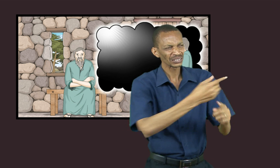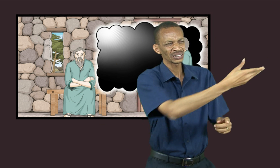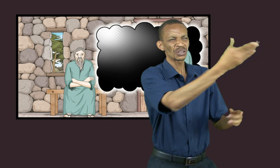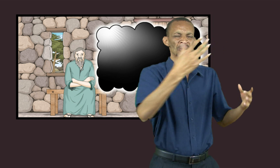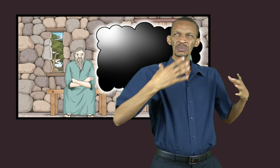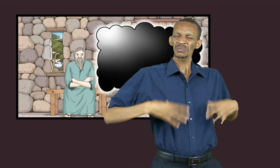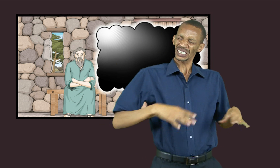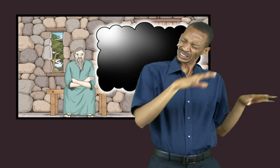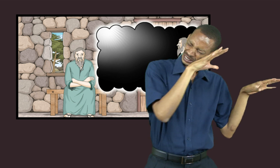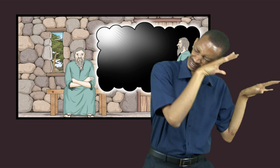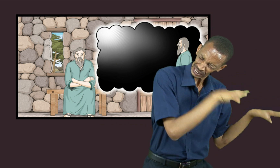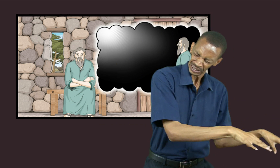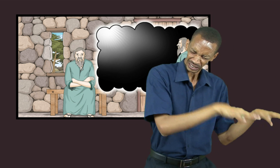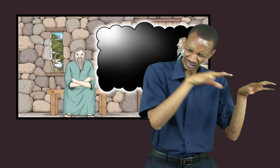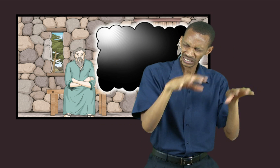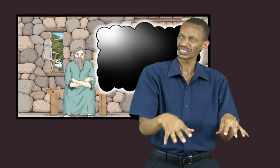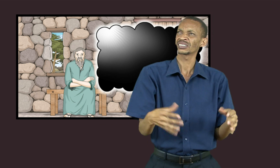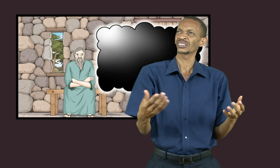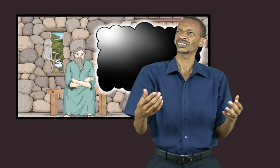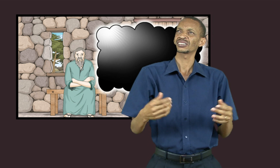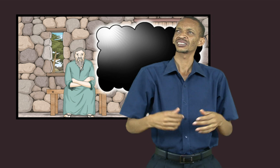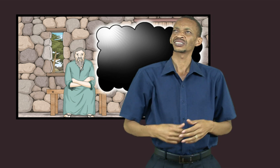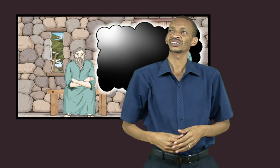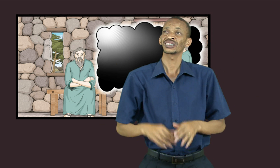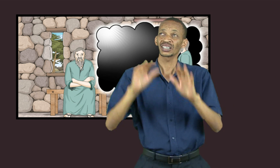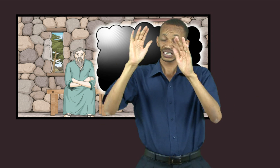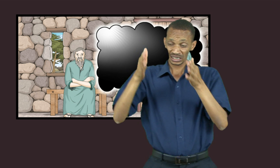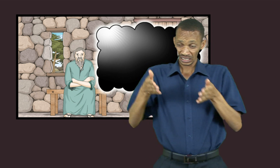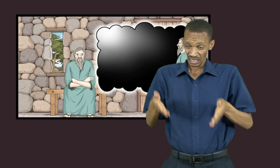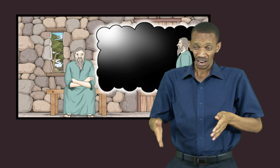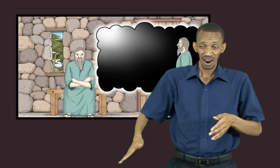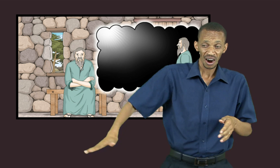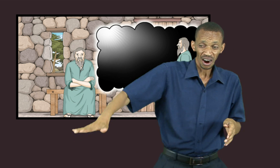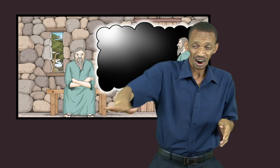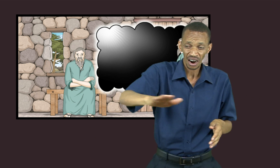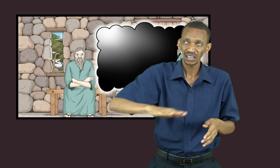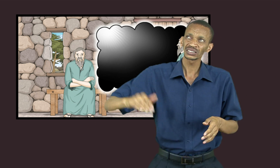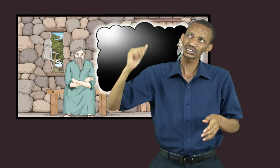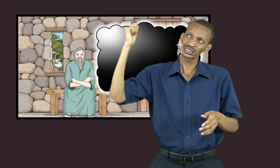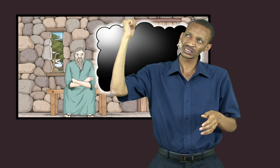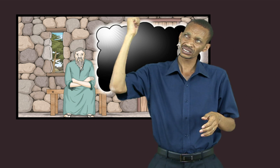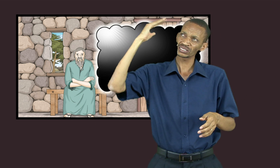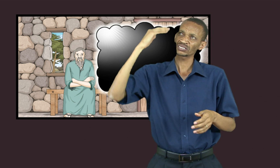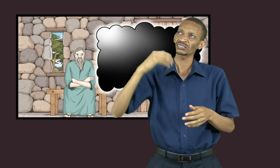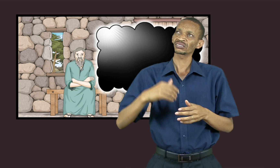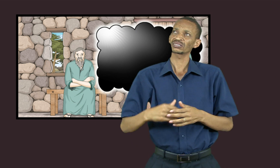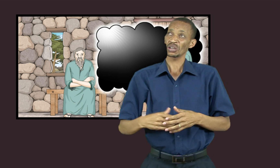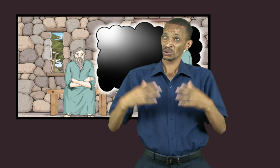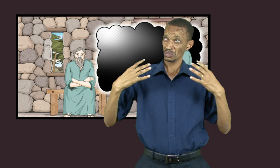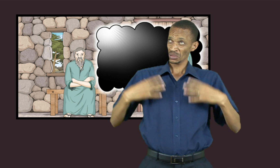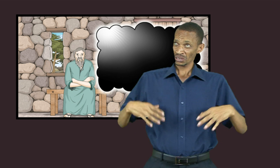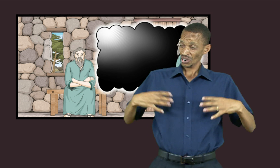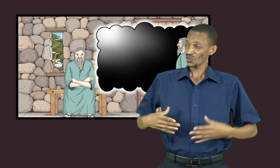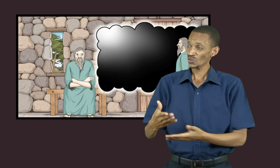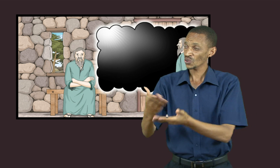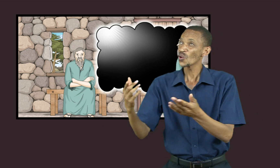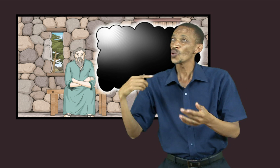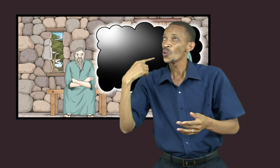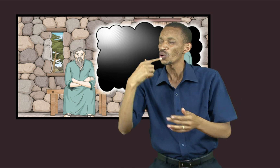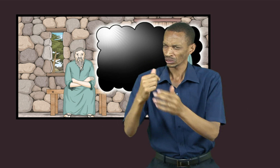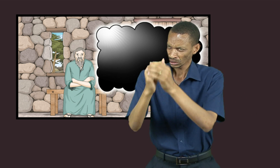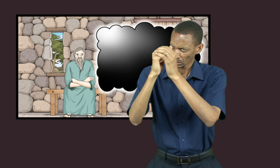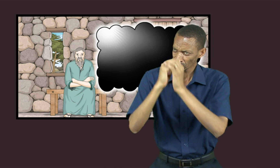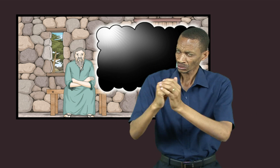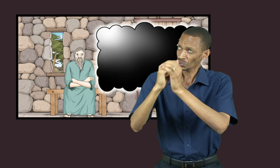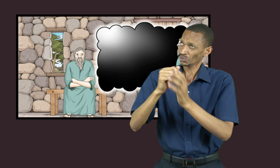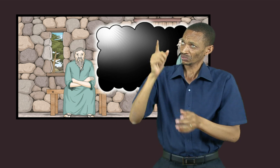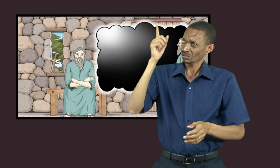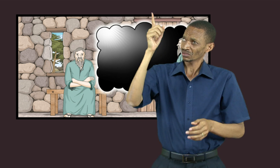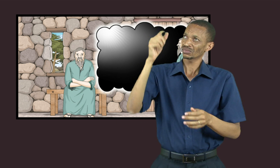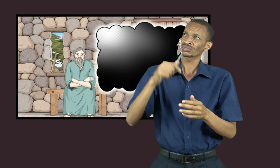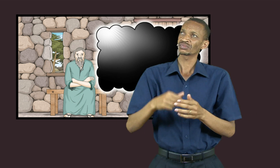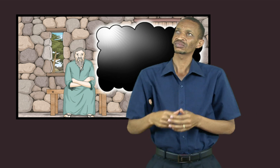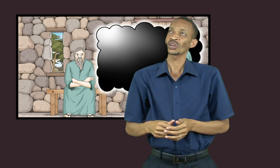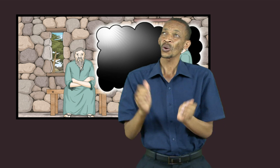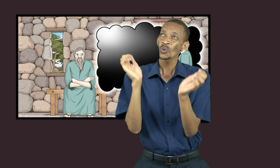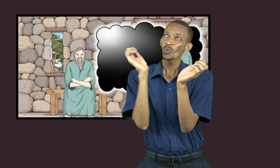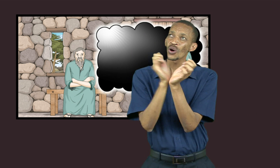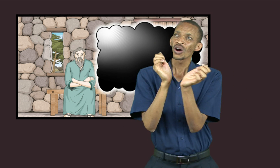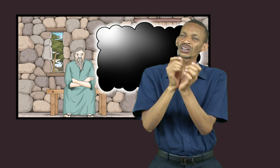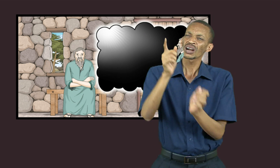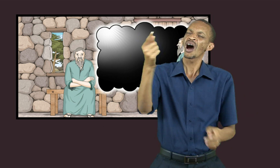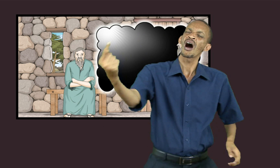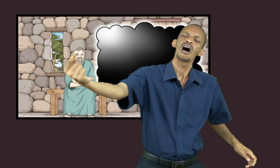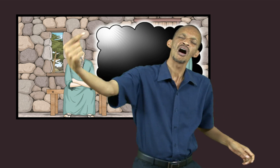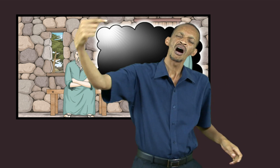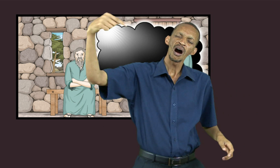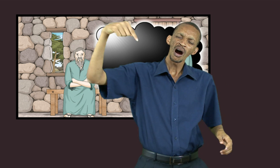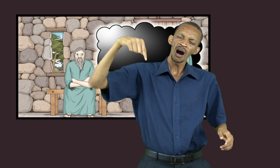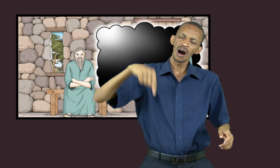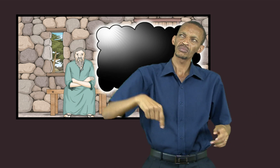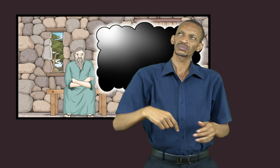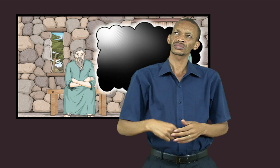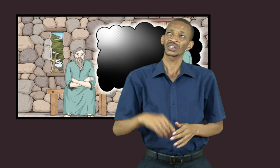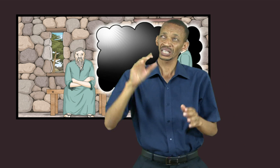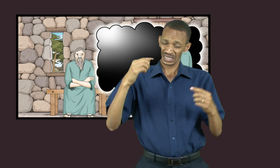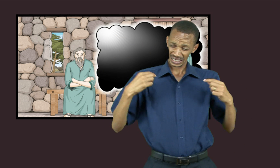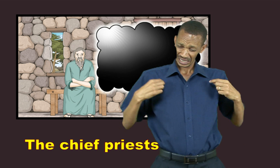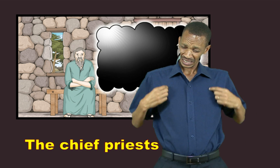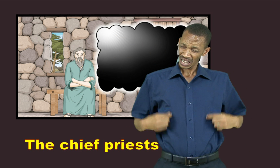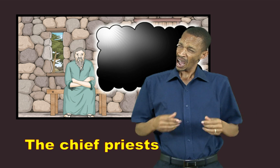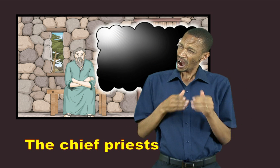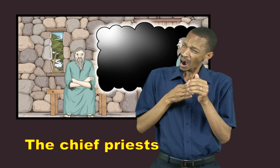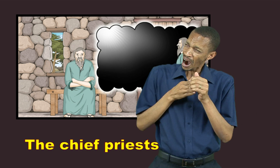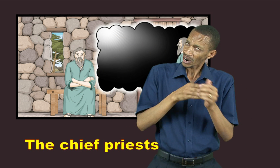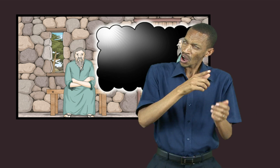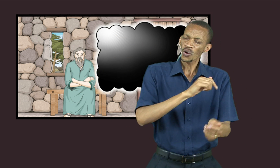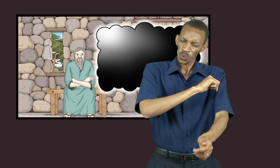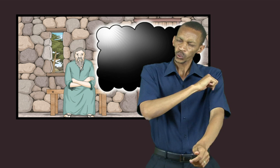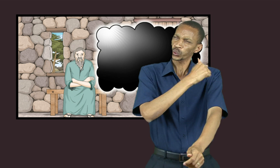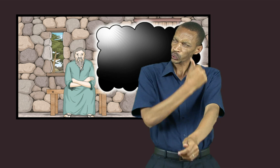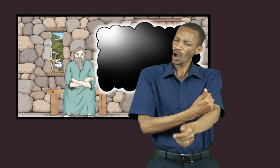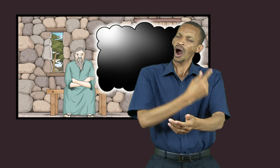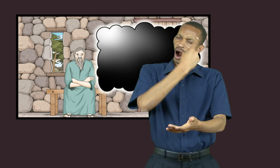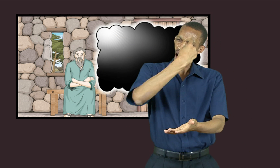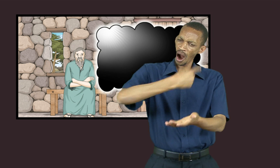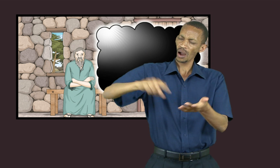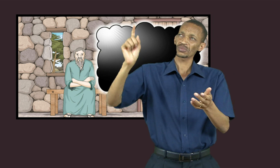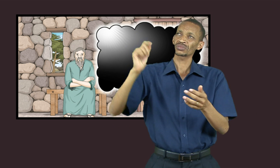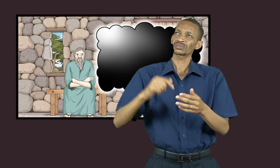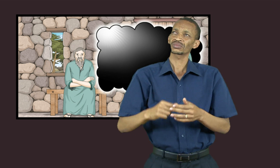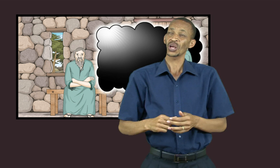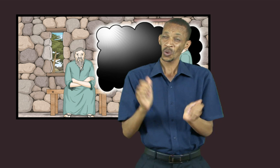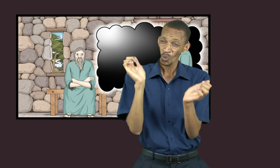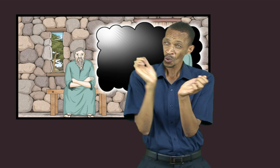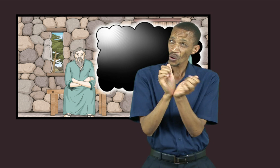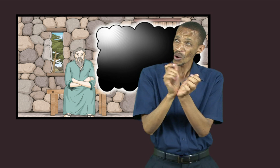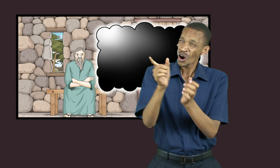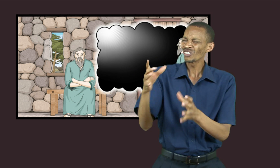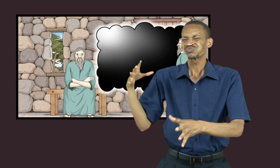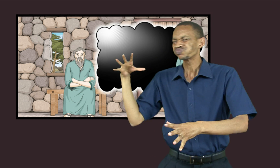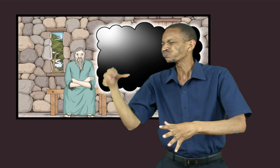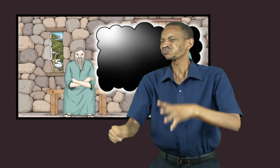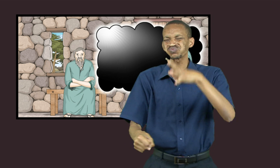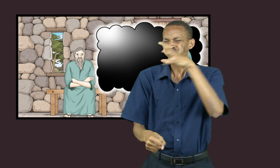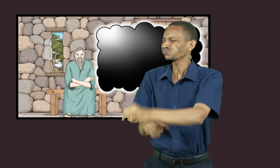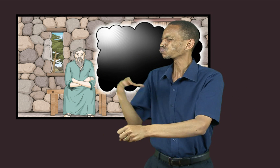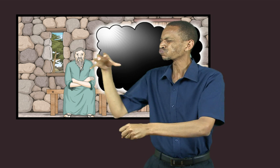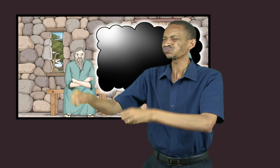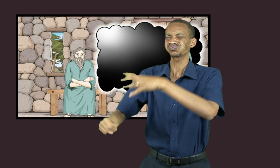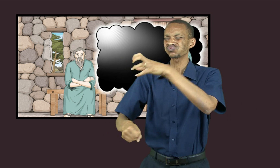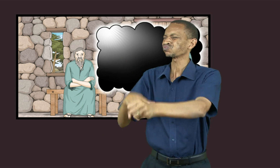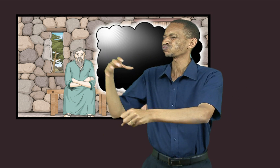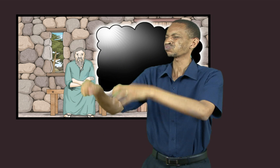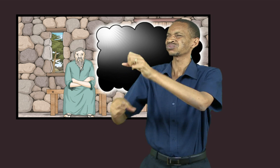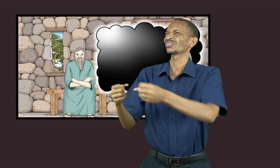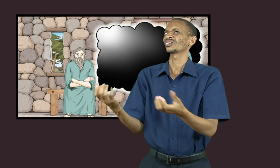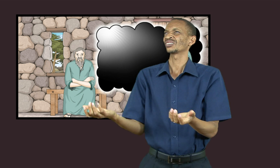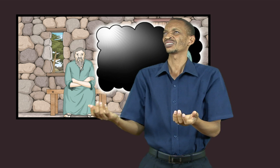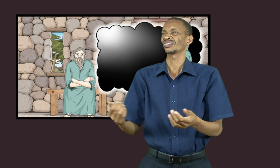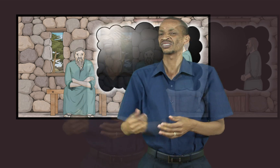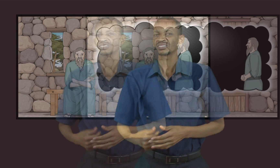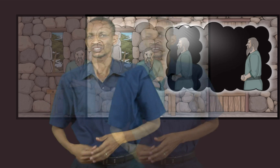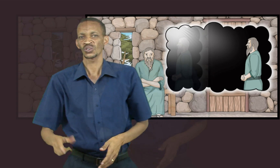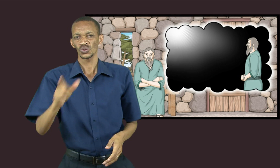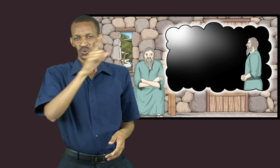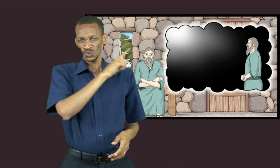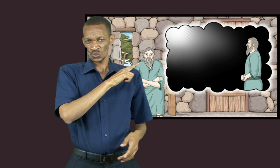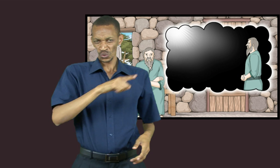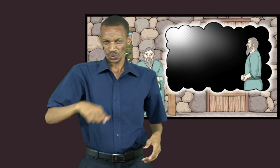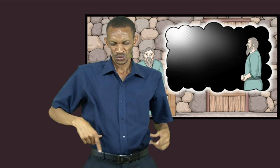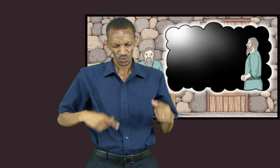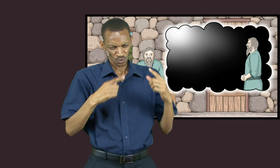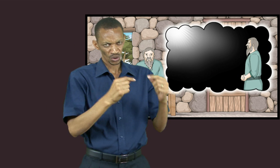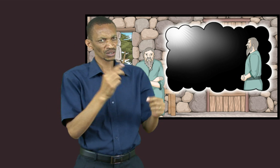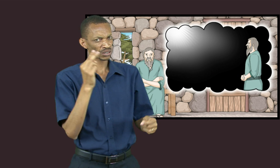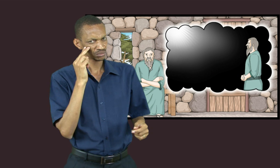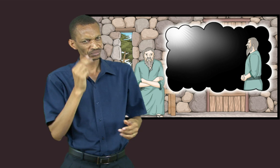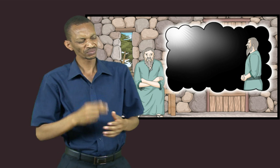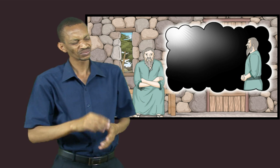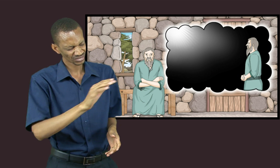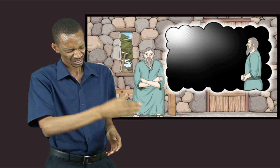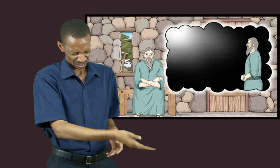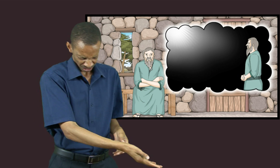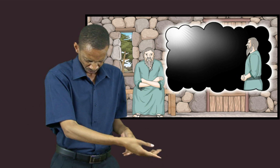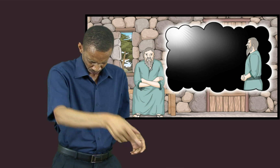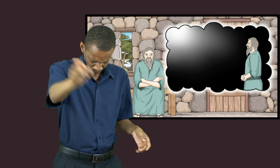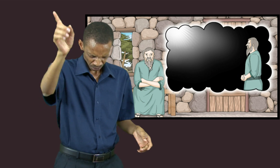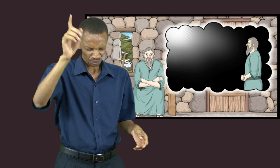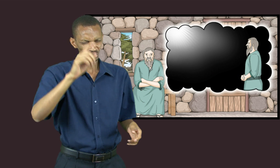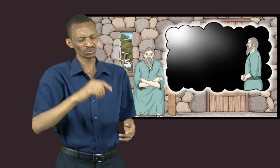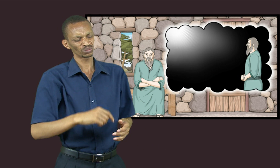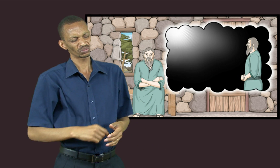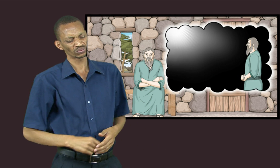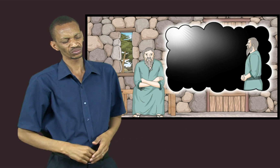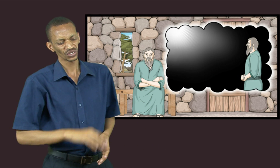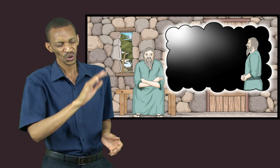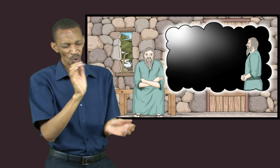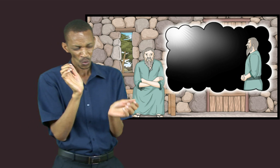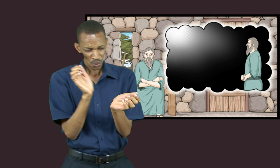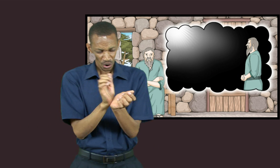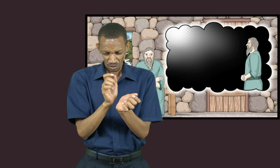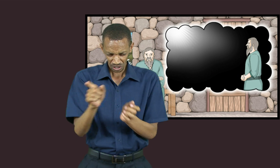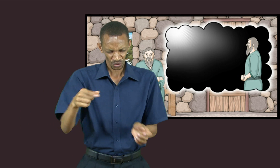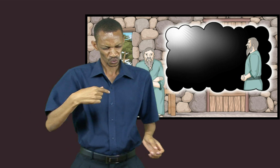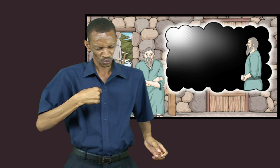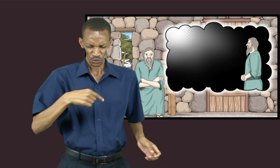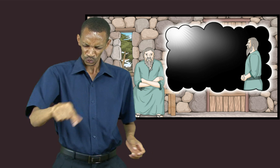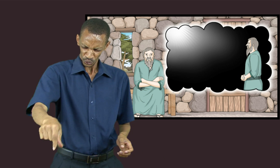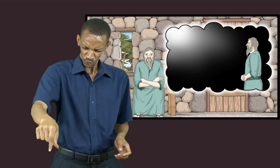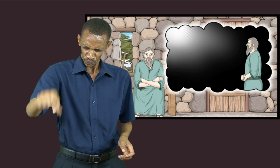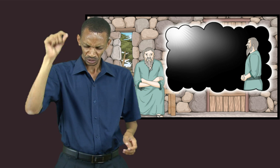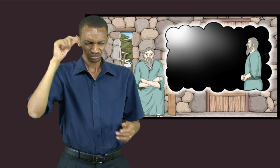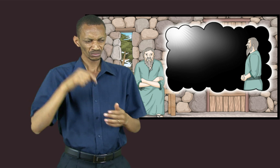And now he is here with authority from the chief priests to arrest all who call on Your name.” “Go!”